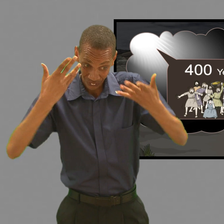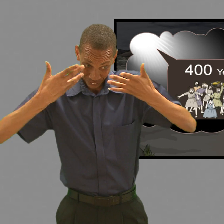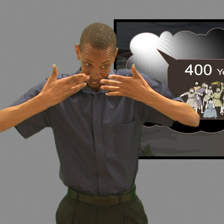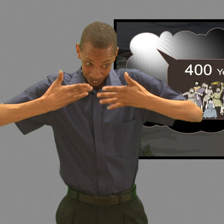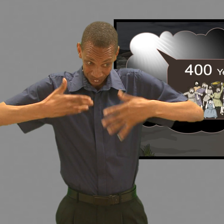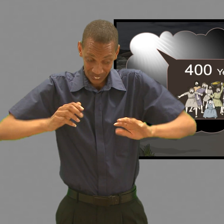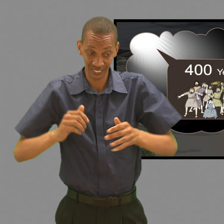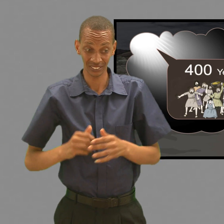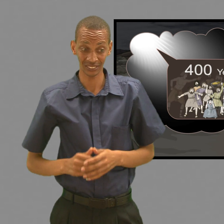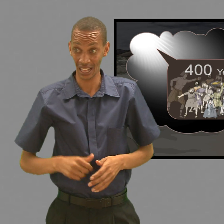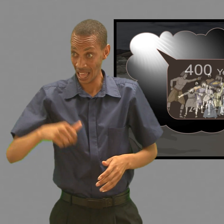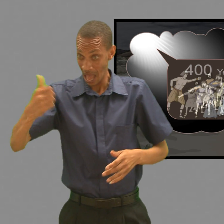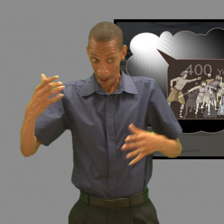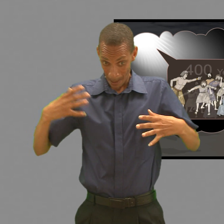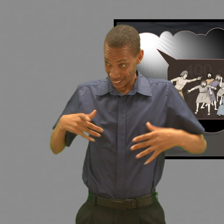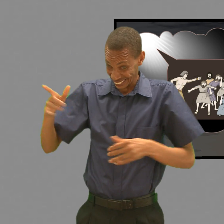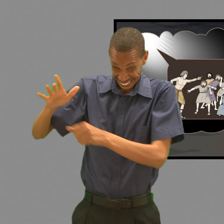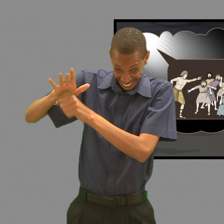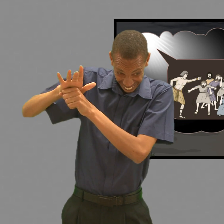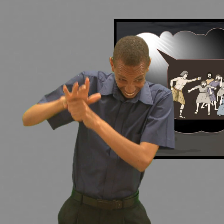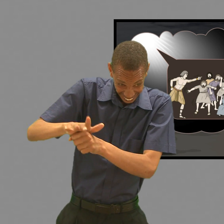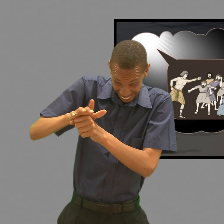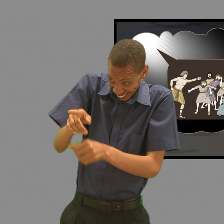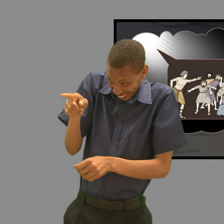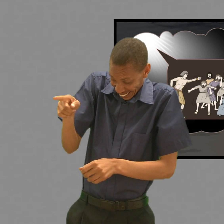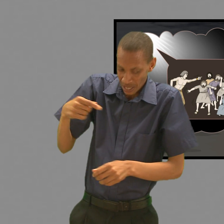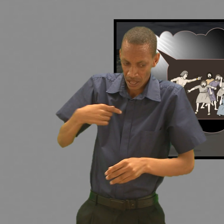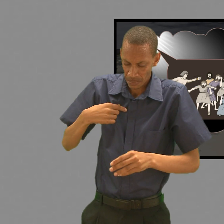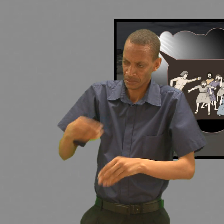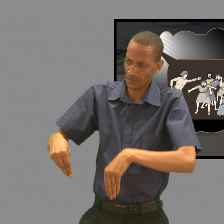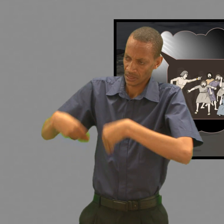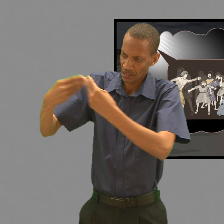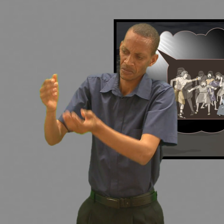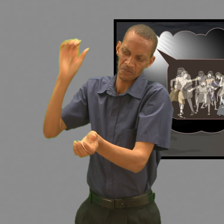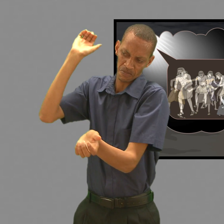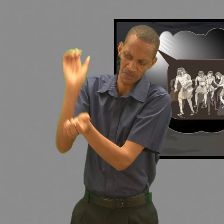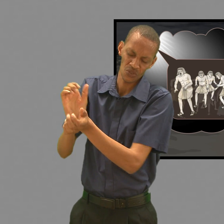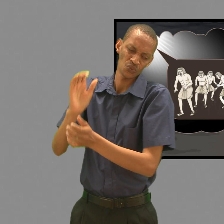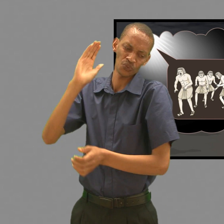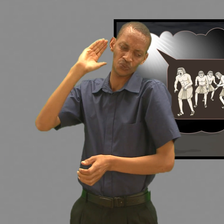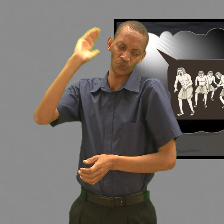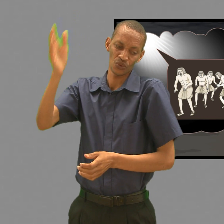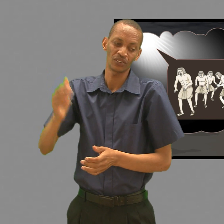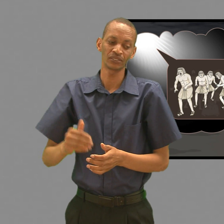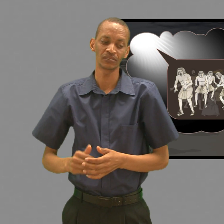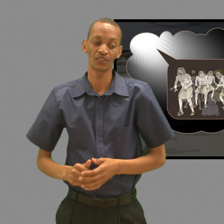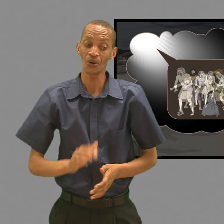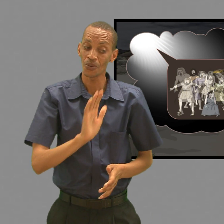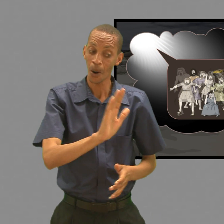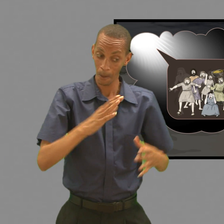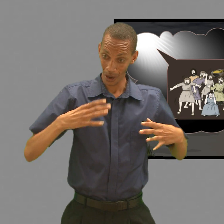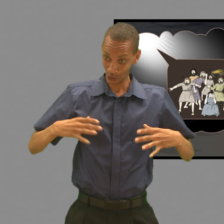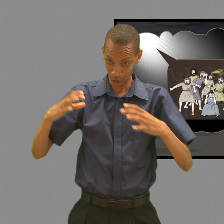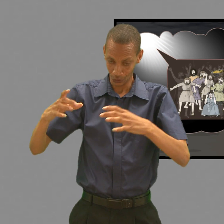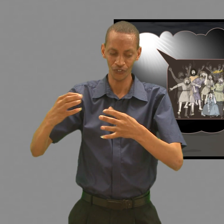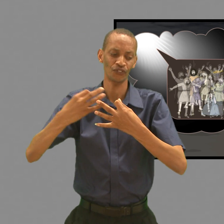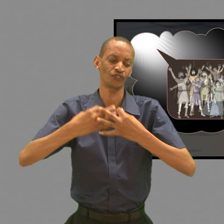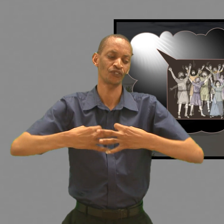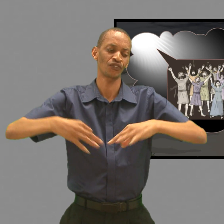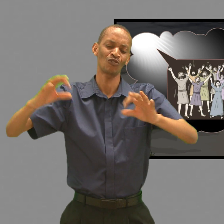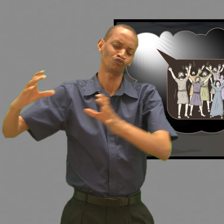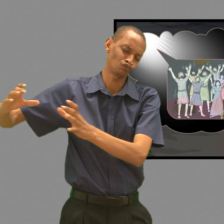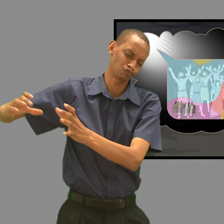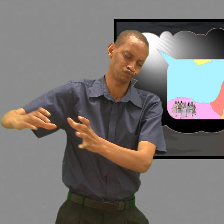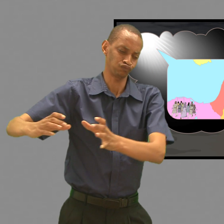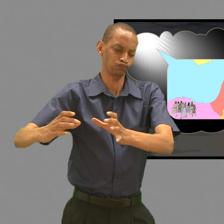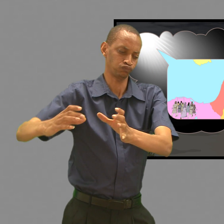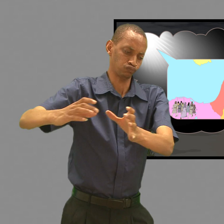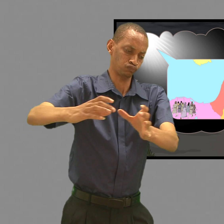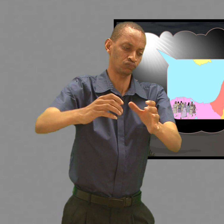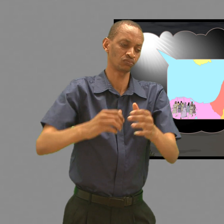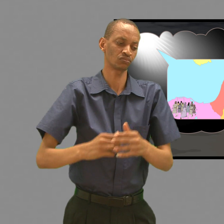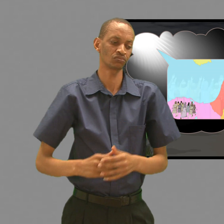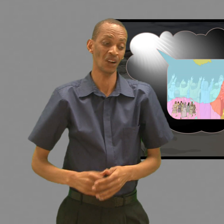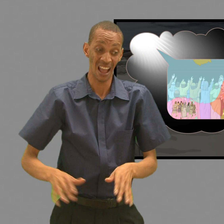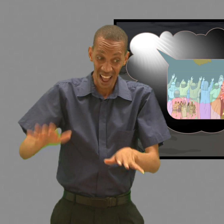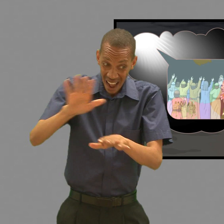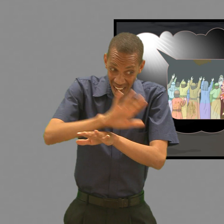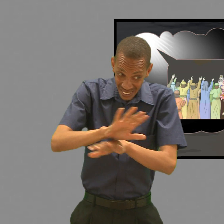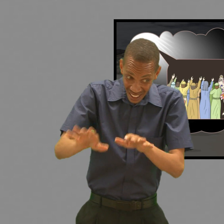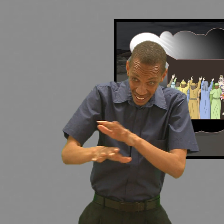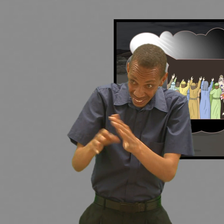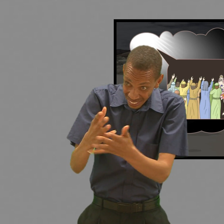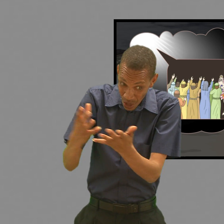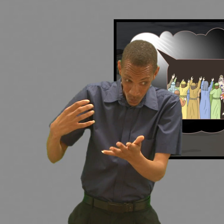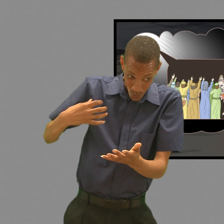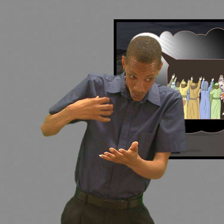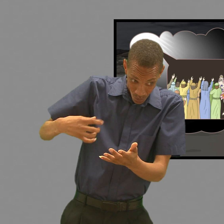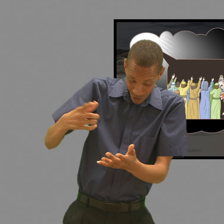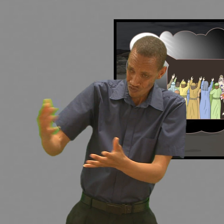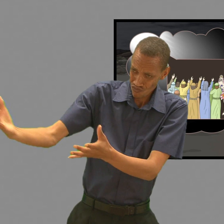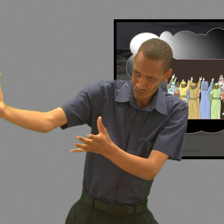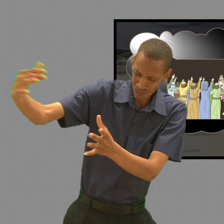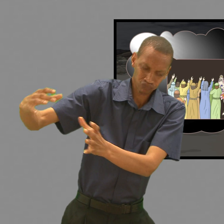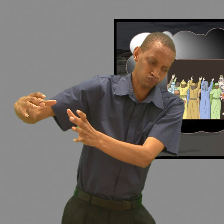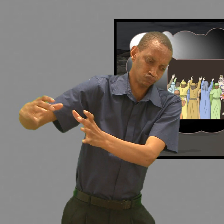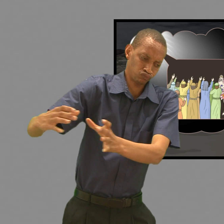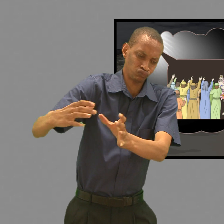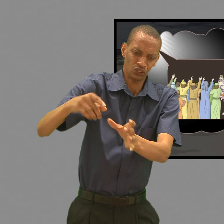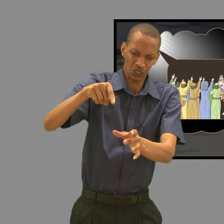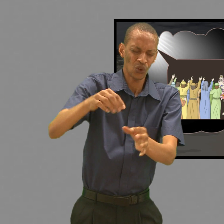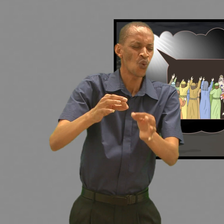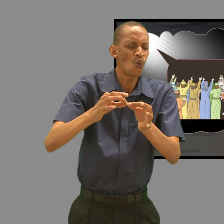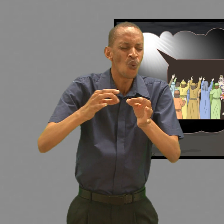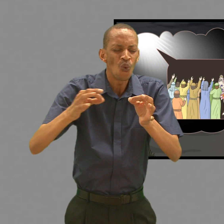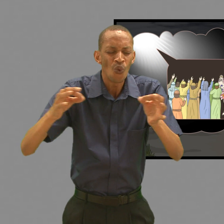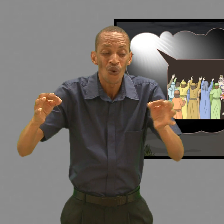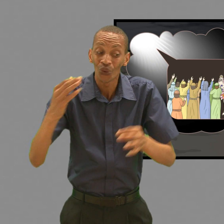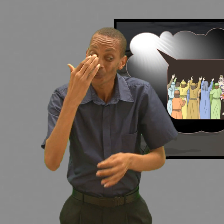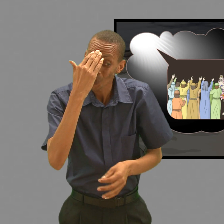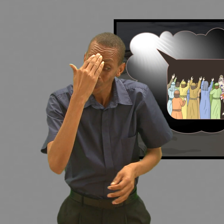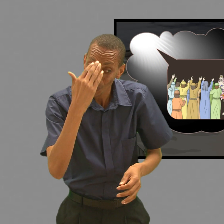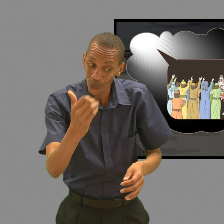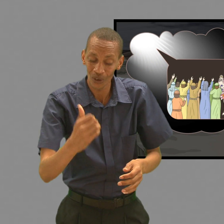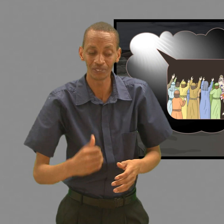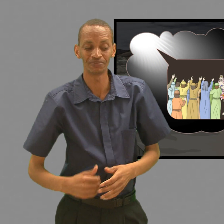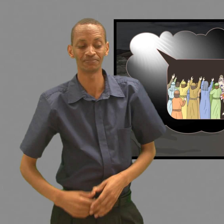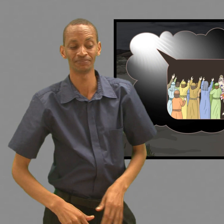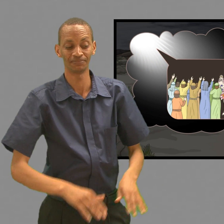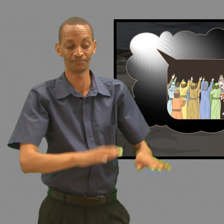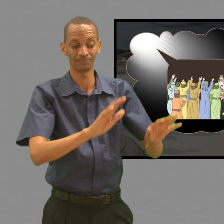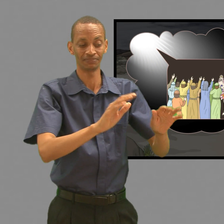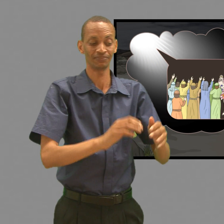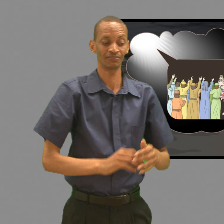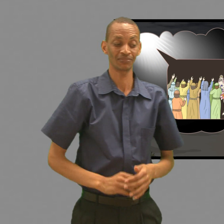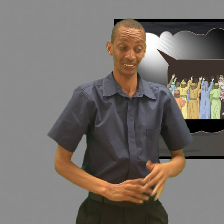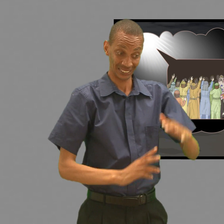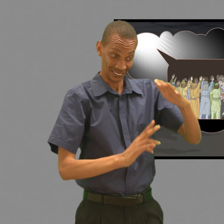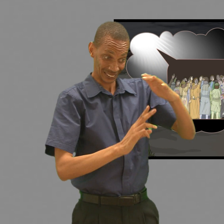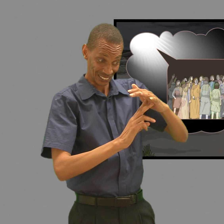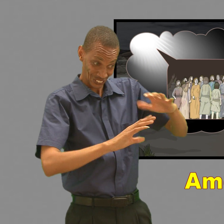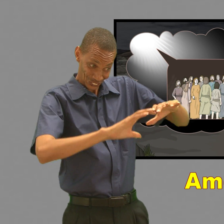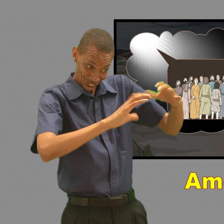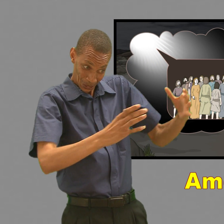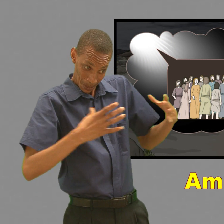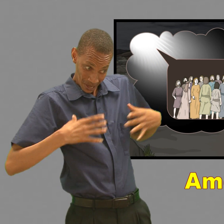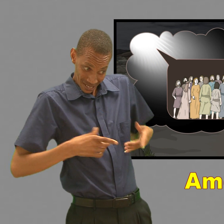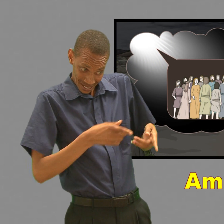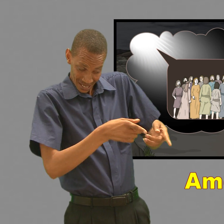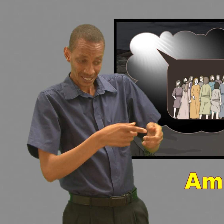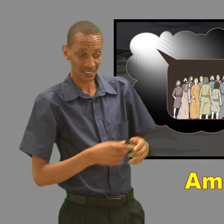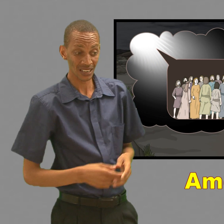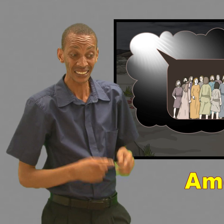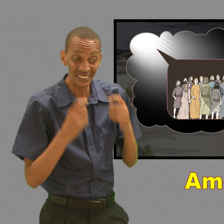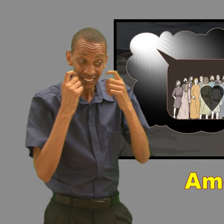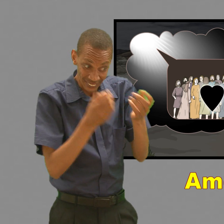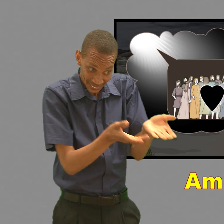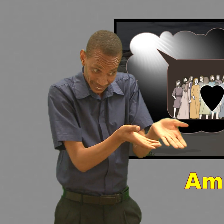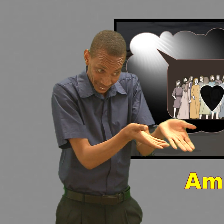But I will judge the nation they serve as slaves, and afterward they will depart with many possessions. You, however, will go to your fathers in peace and be buried at a ripe old age.